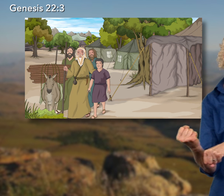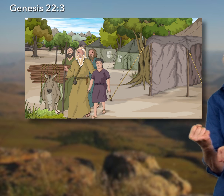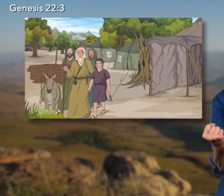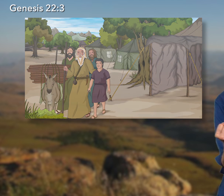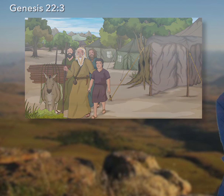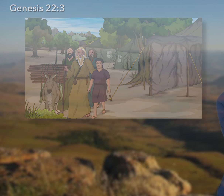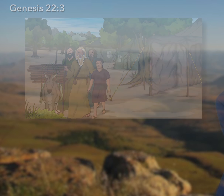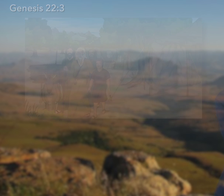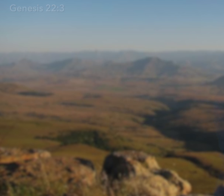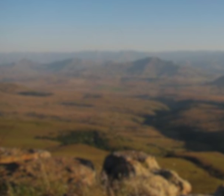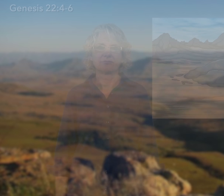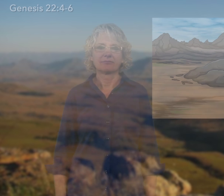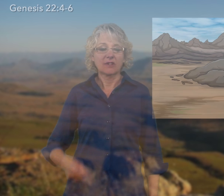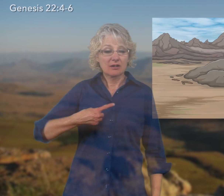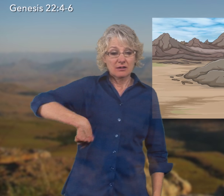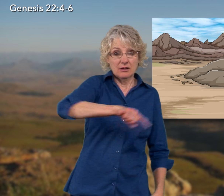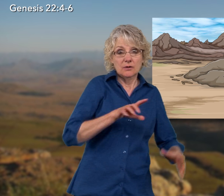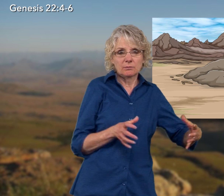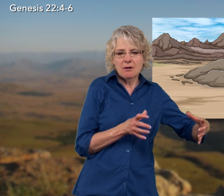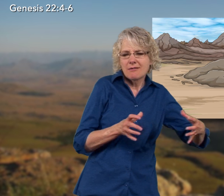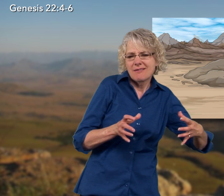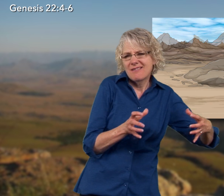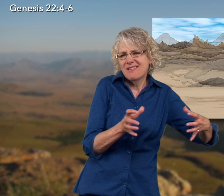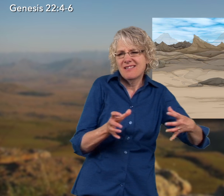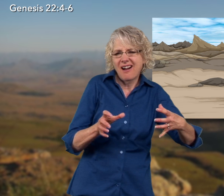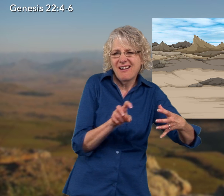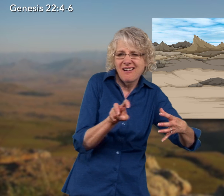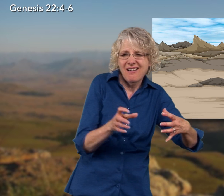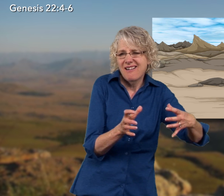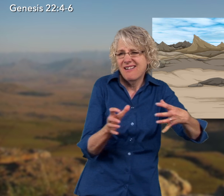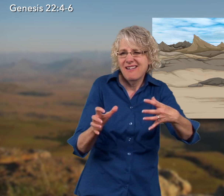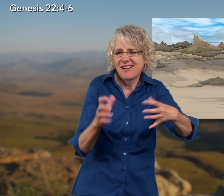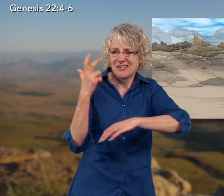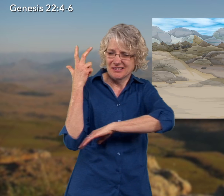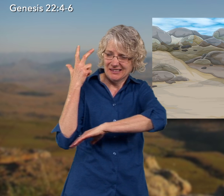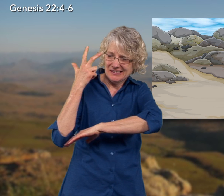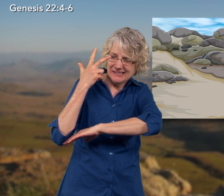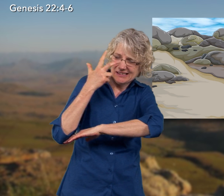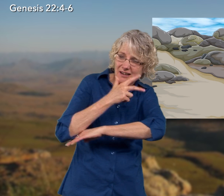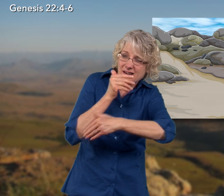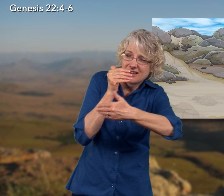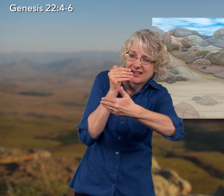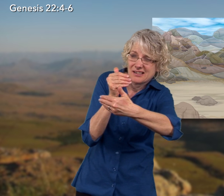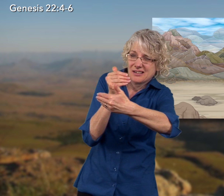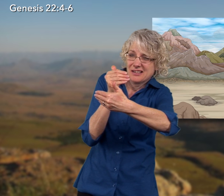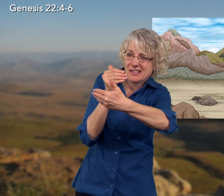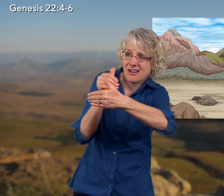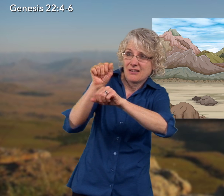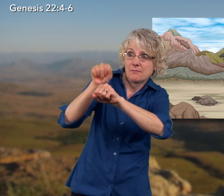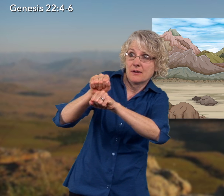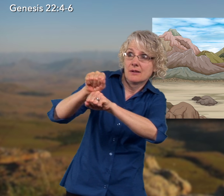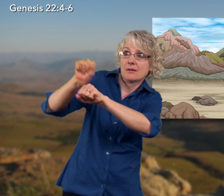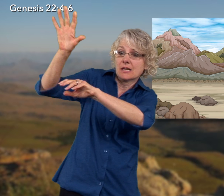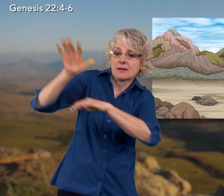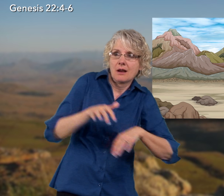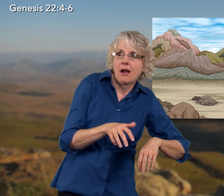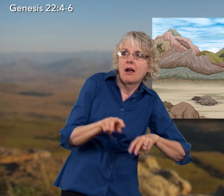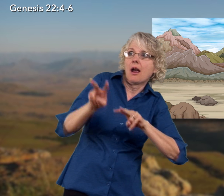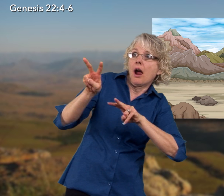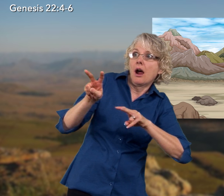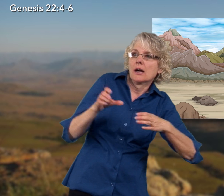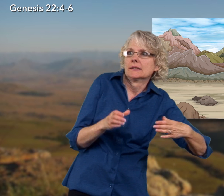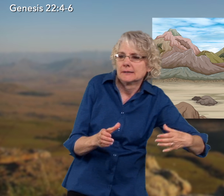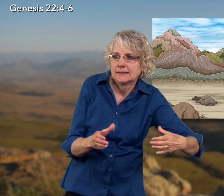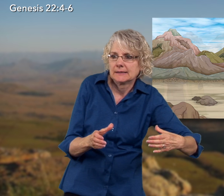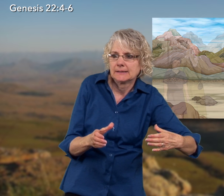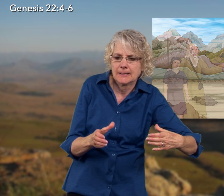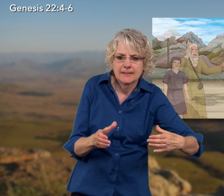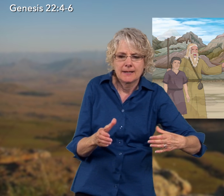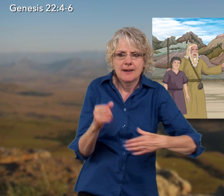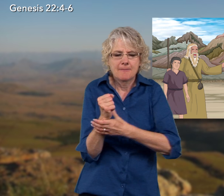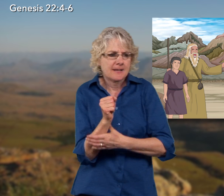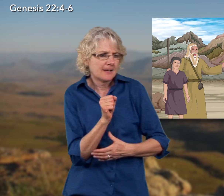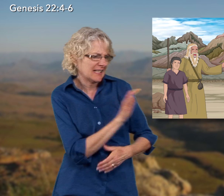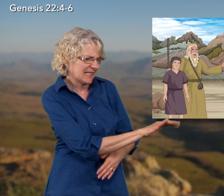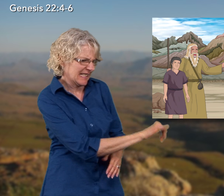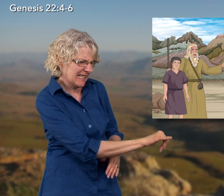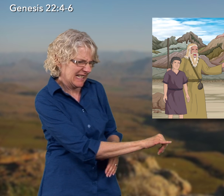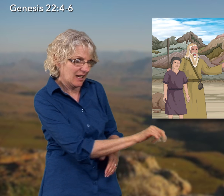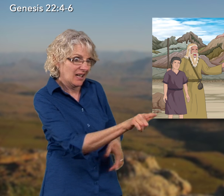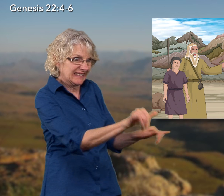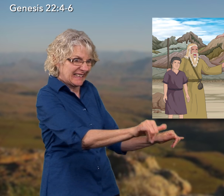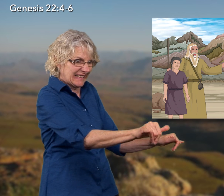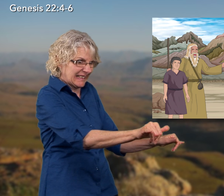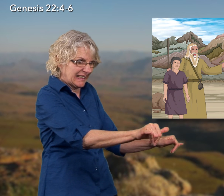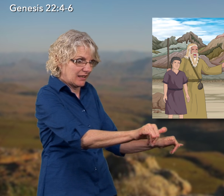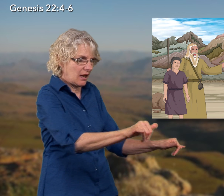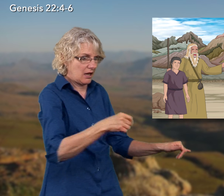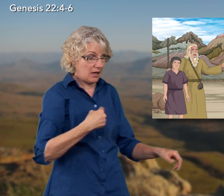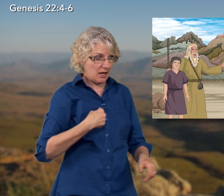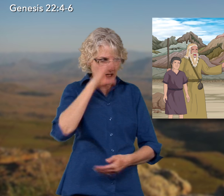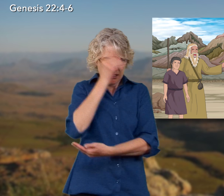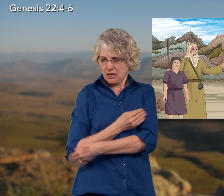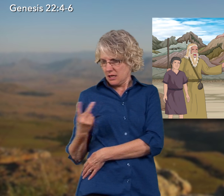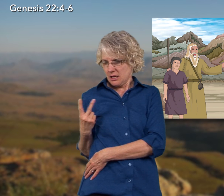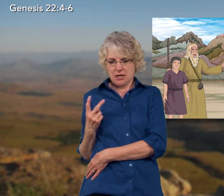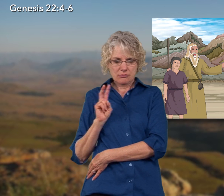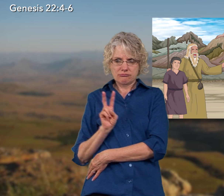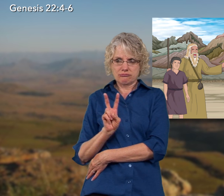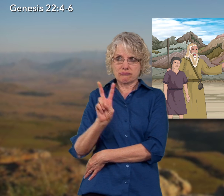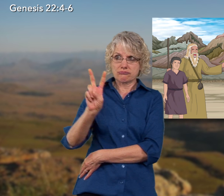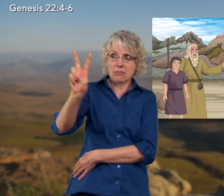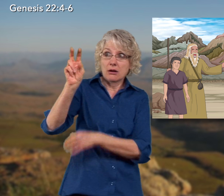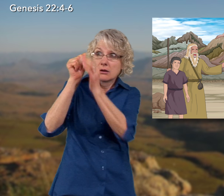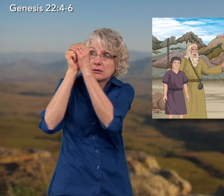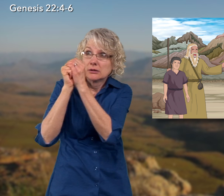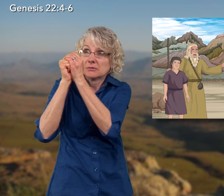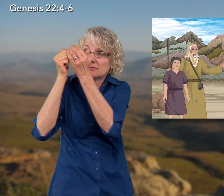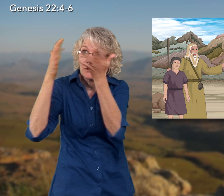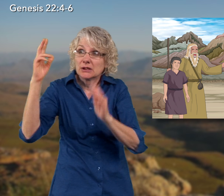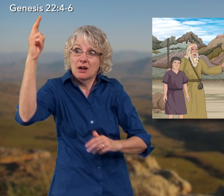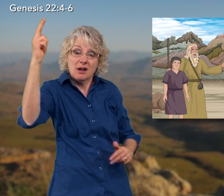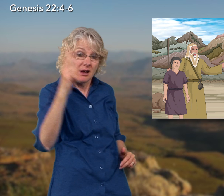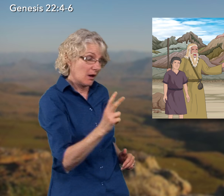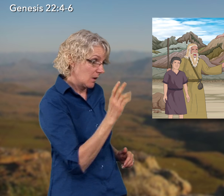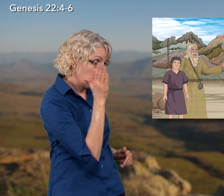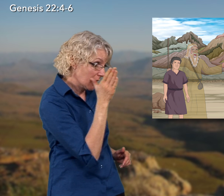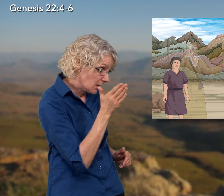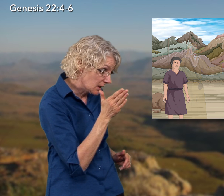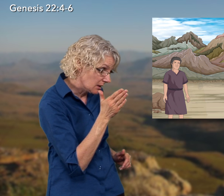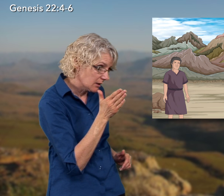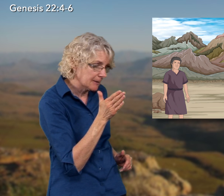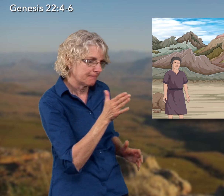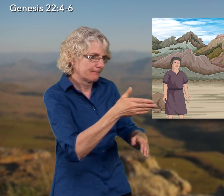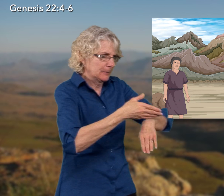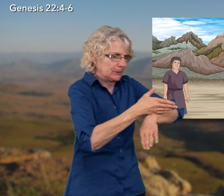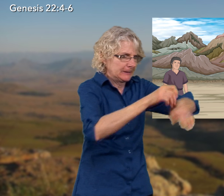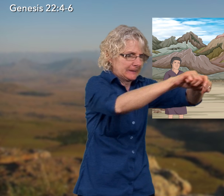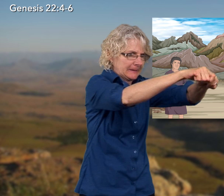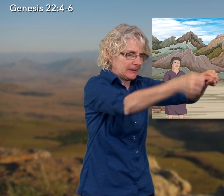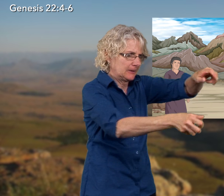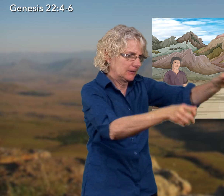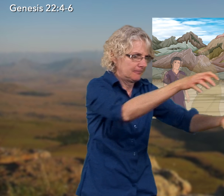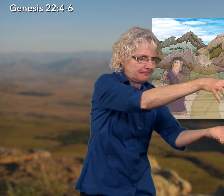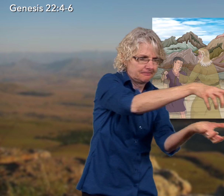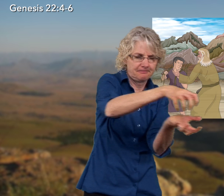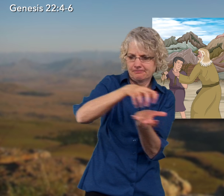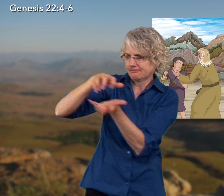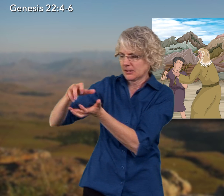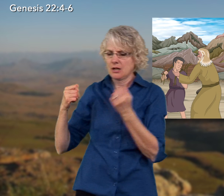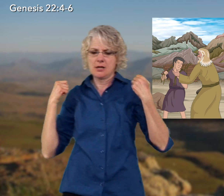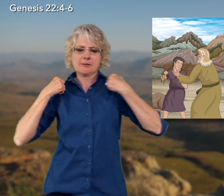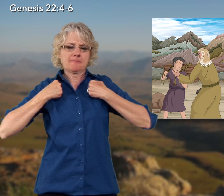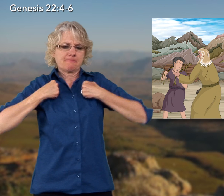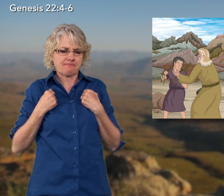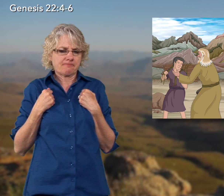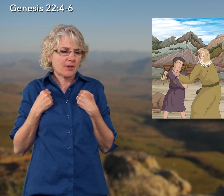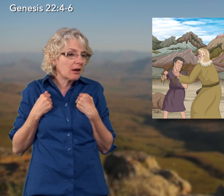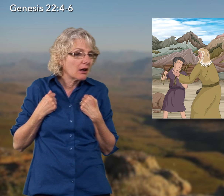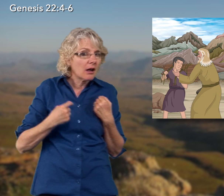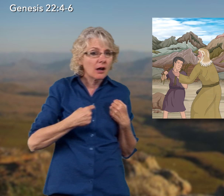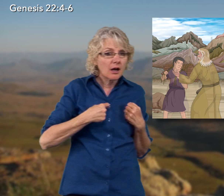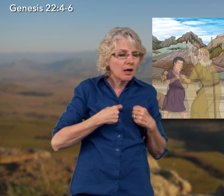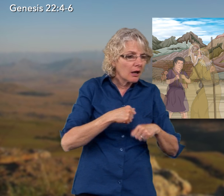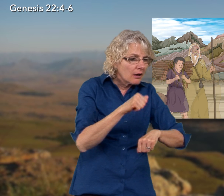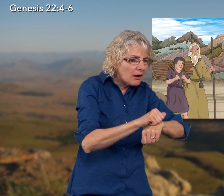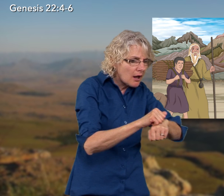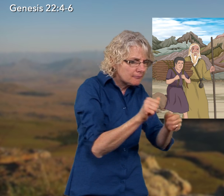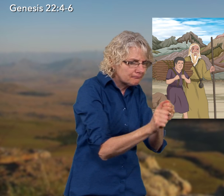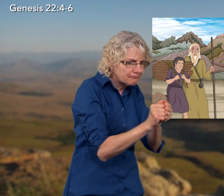On the third day Abraham looked up and saw the place in the distance. “Stay here with the donkey,” Abraham told his servants. “The boy and I will go over there to worship, and then we will return to you.” Abraham took the wood for the burnt offering and placed it on his son Isaac.